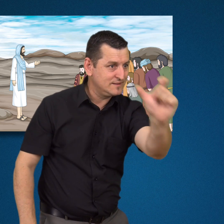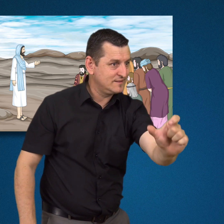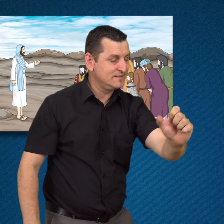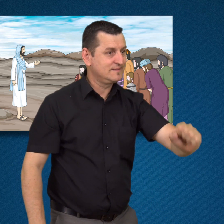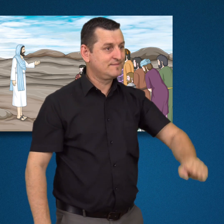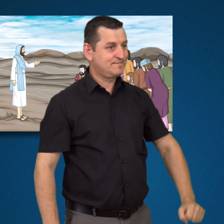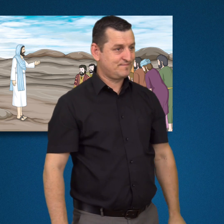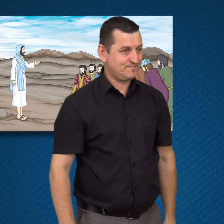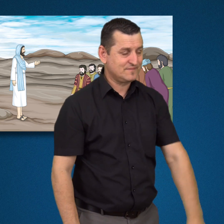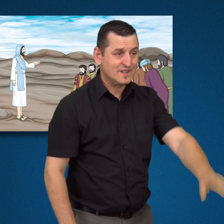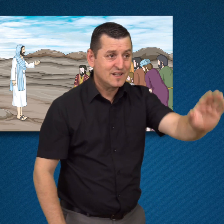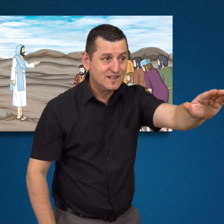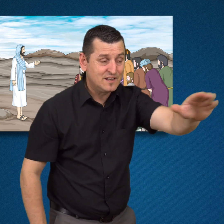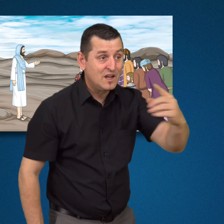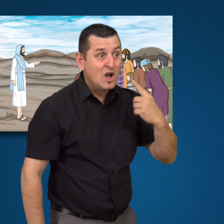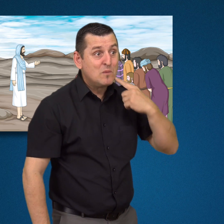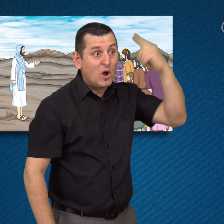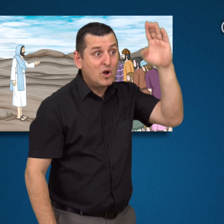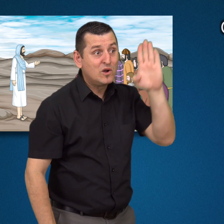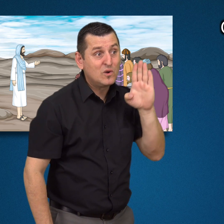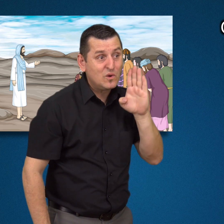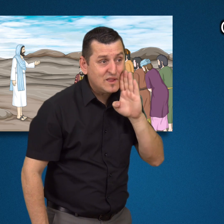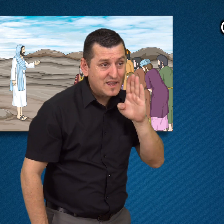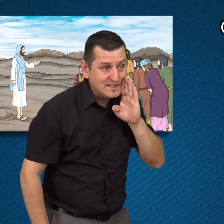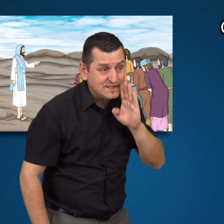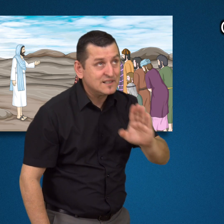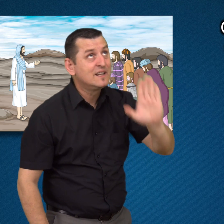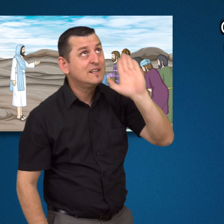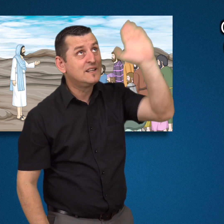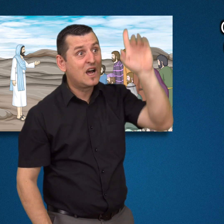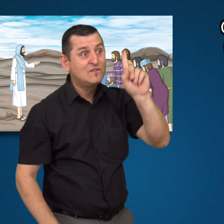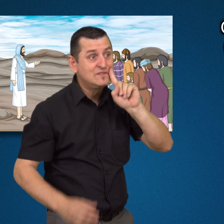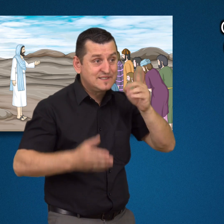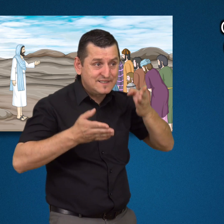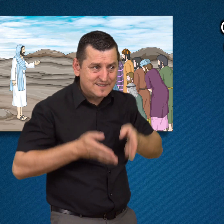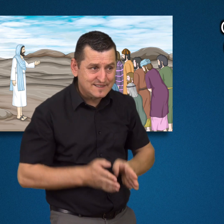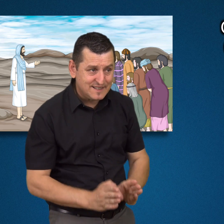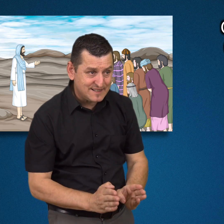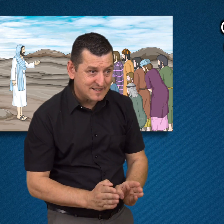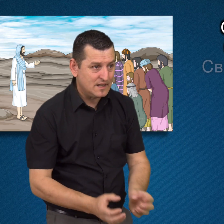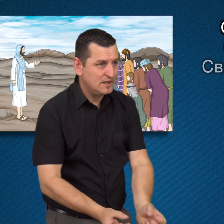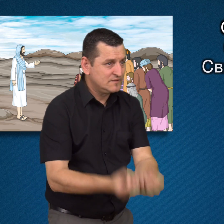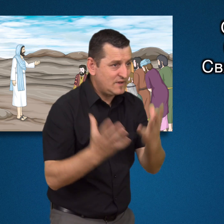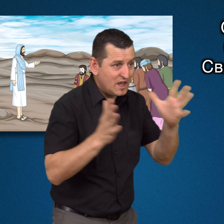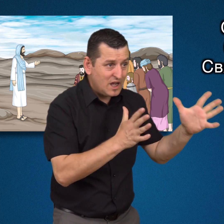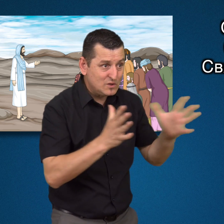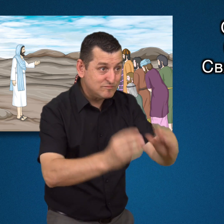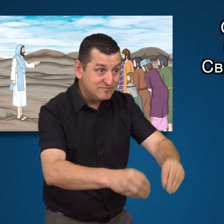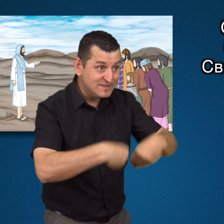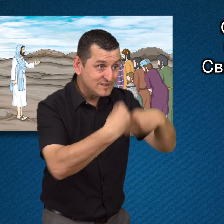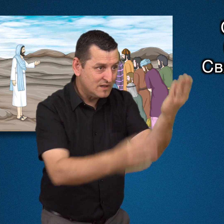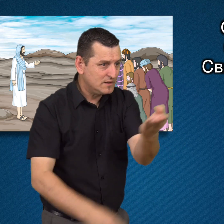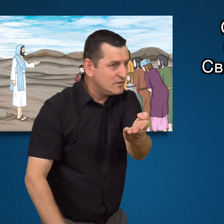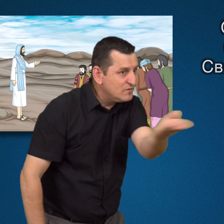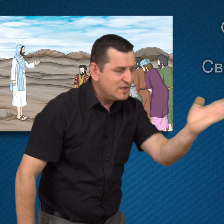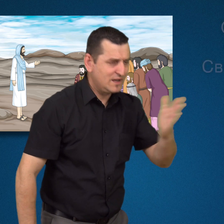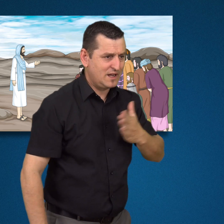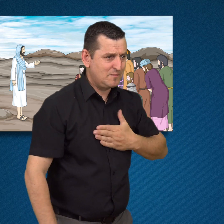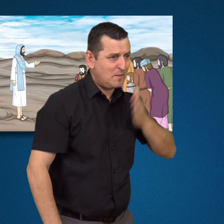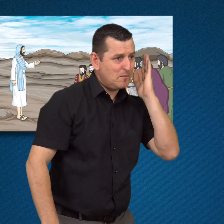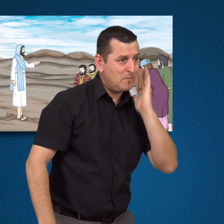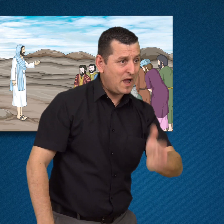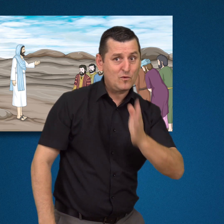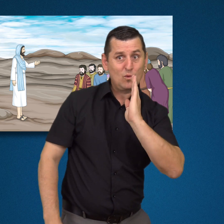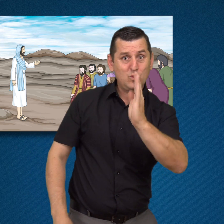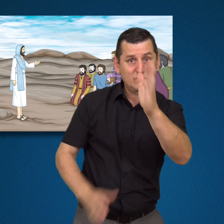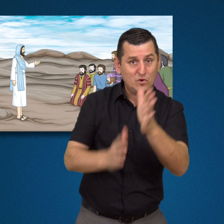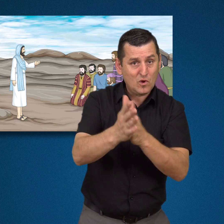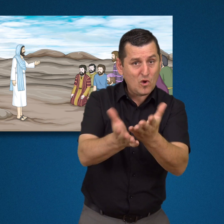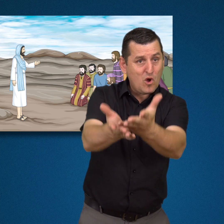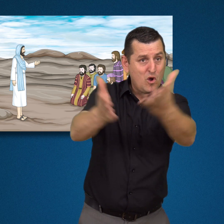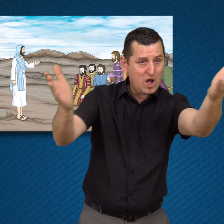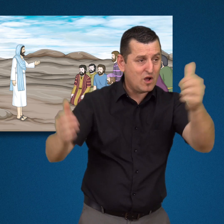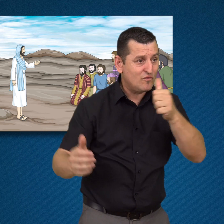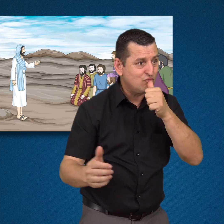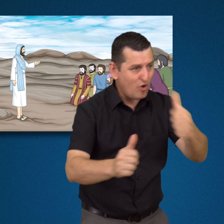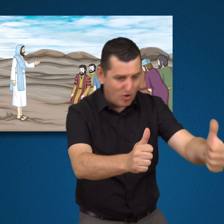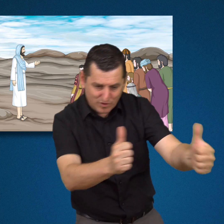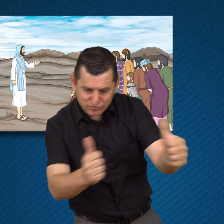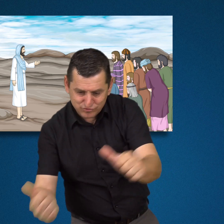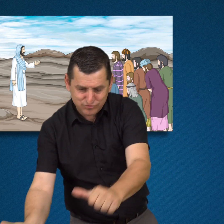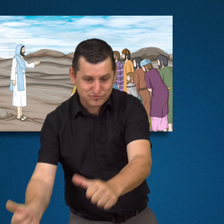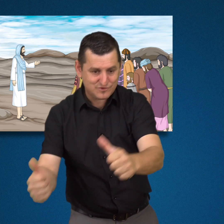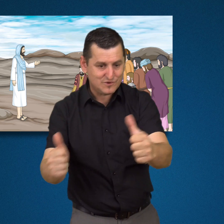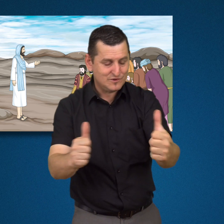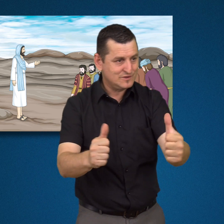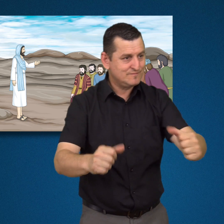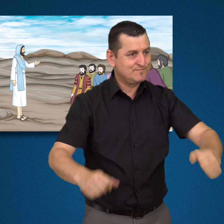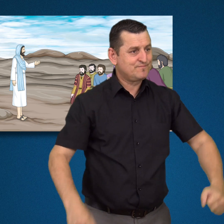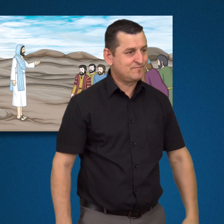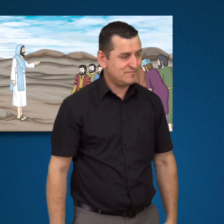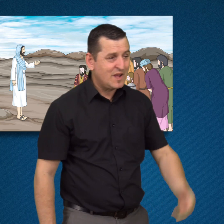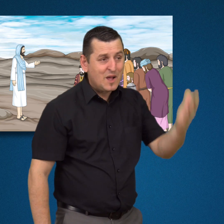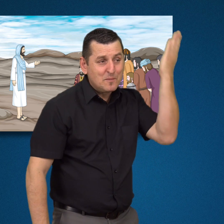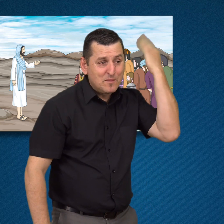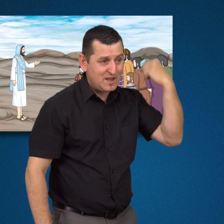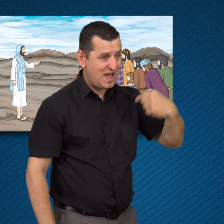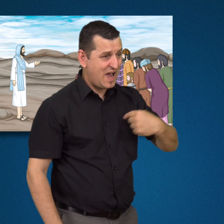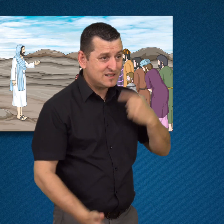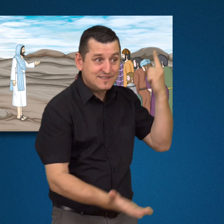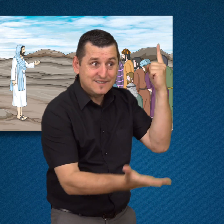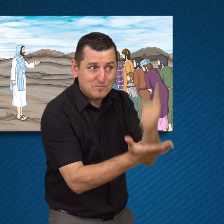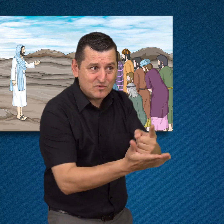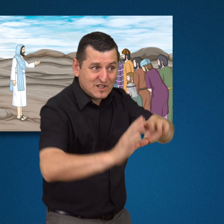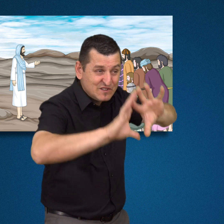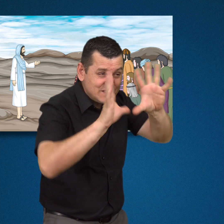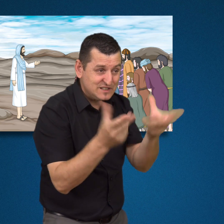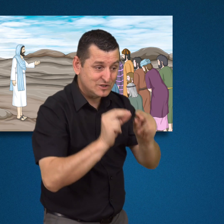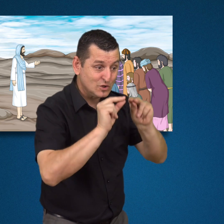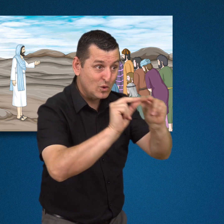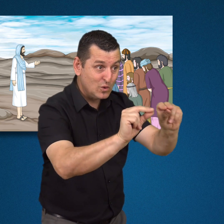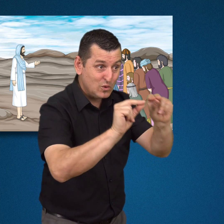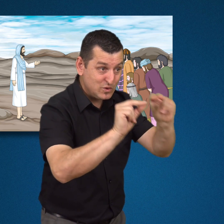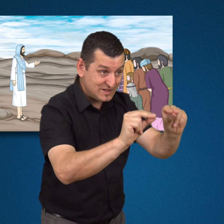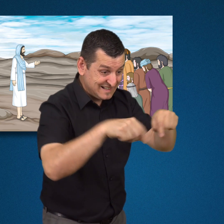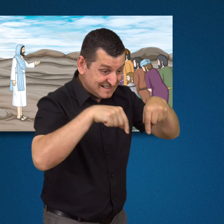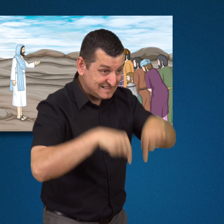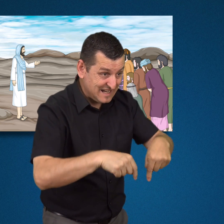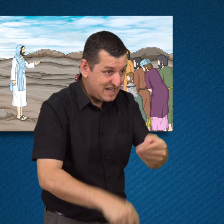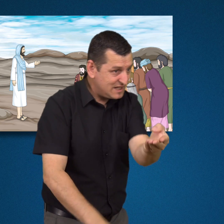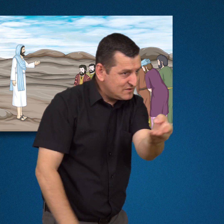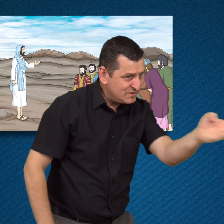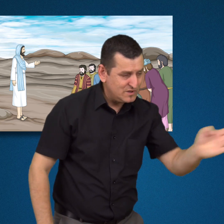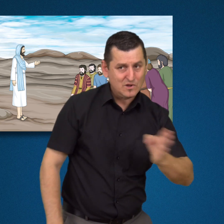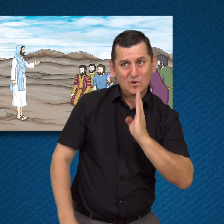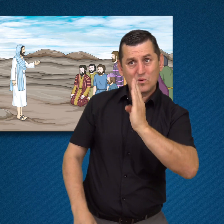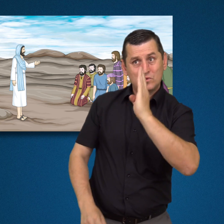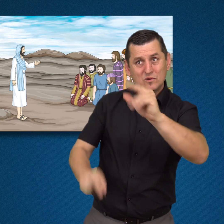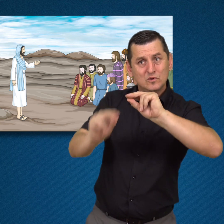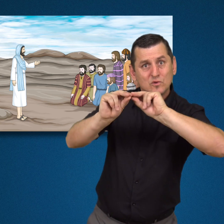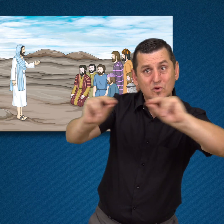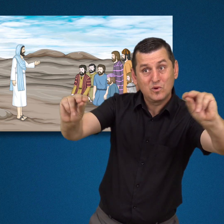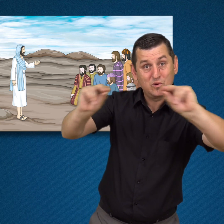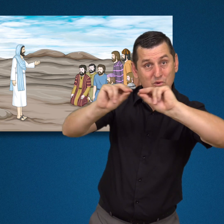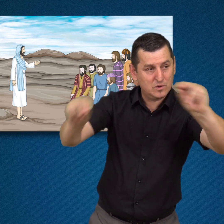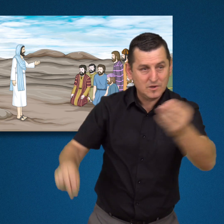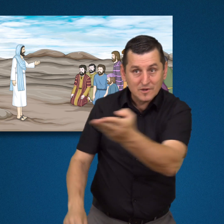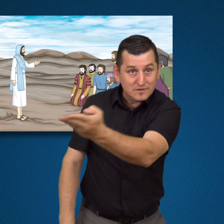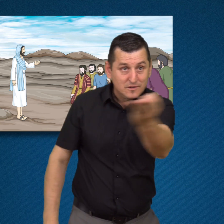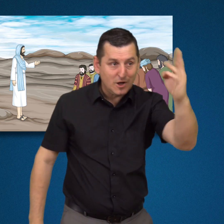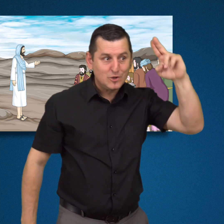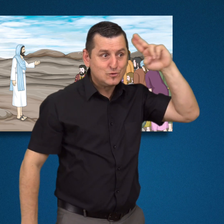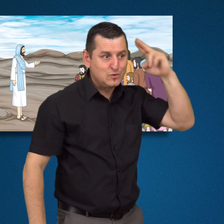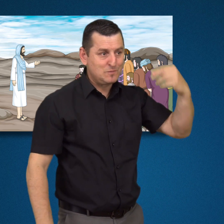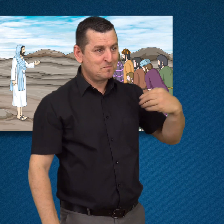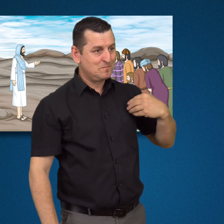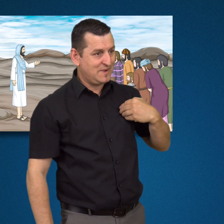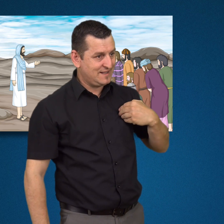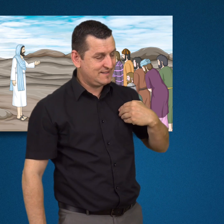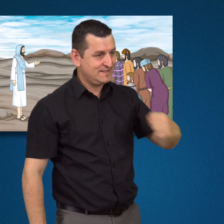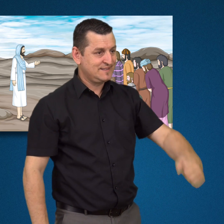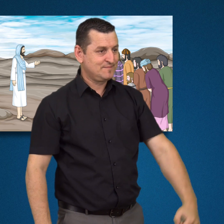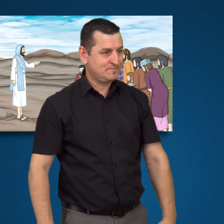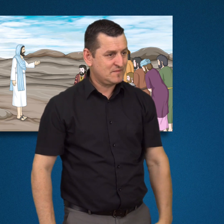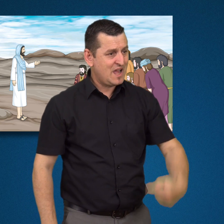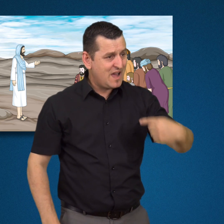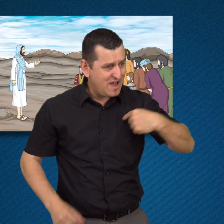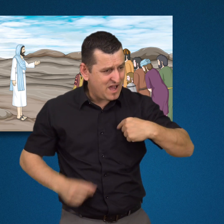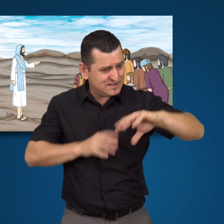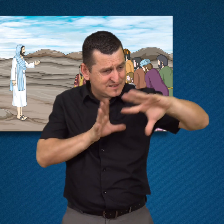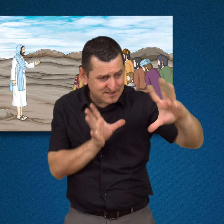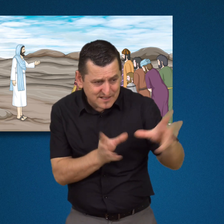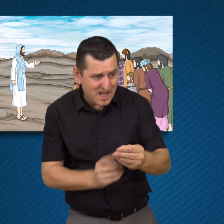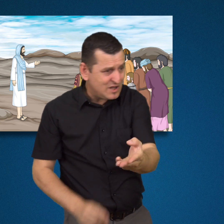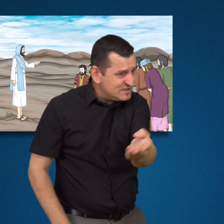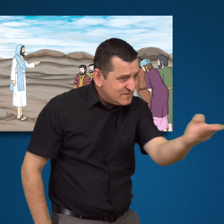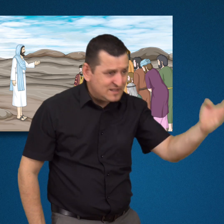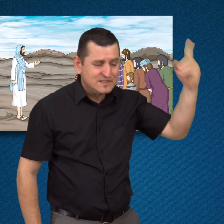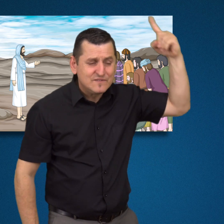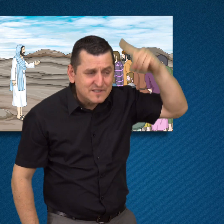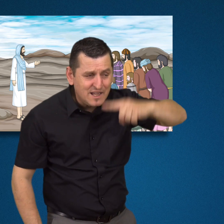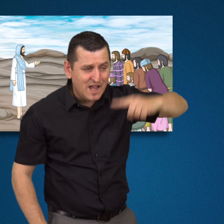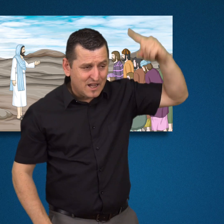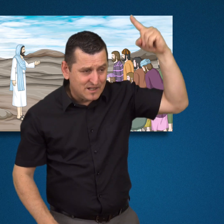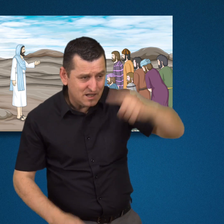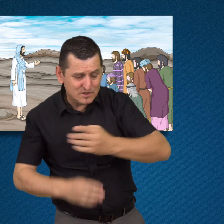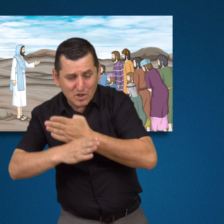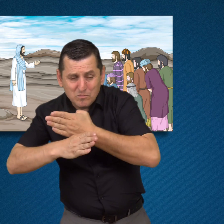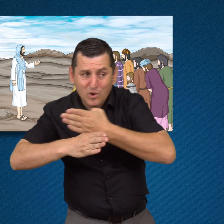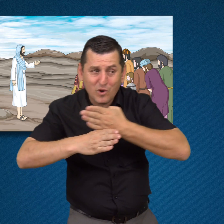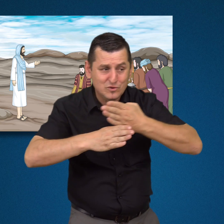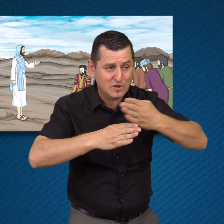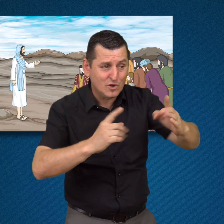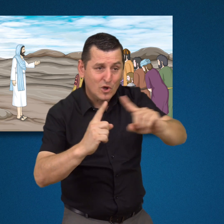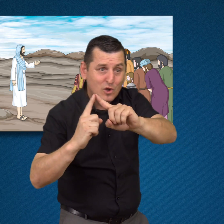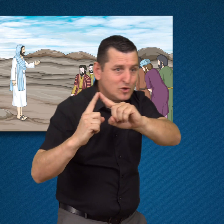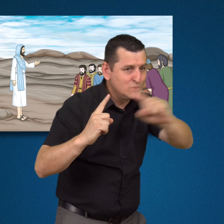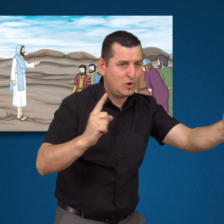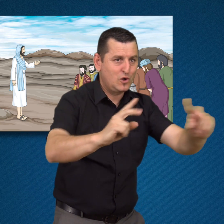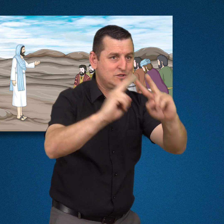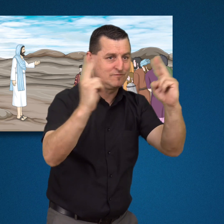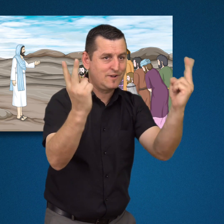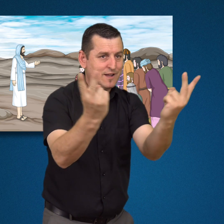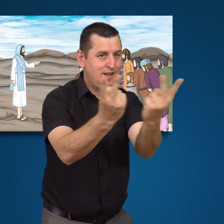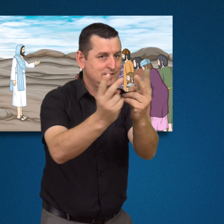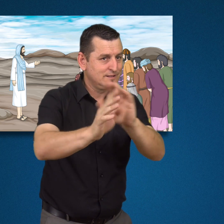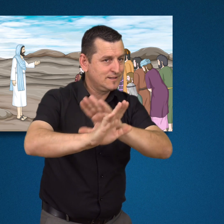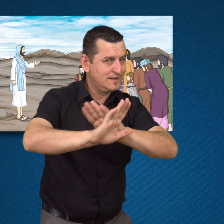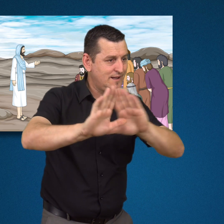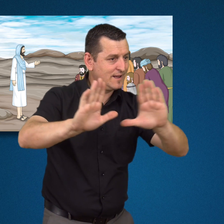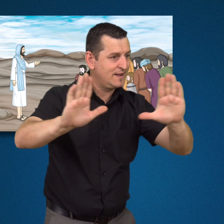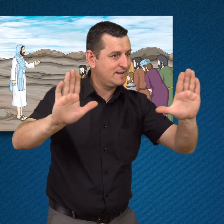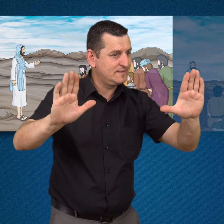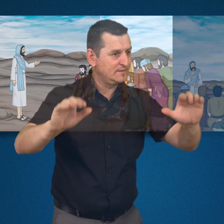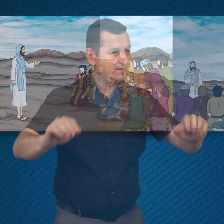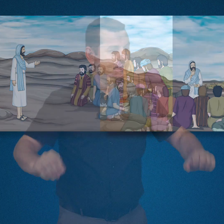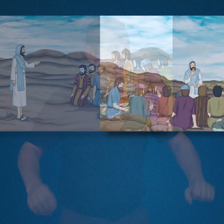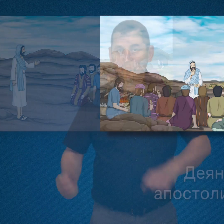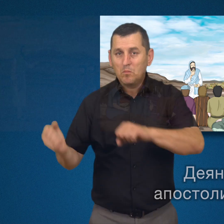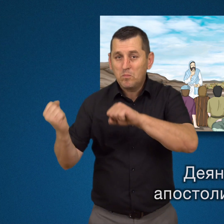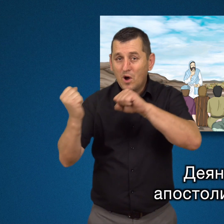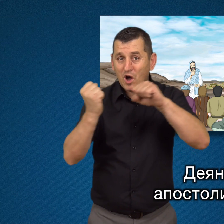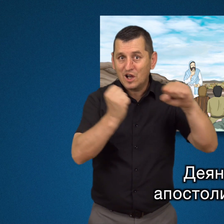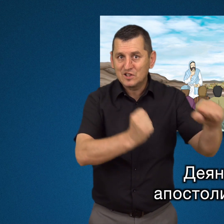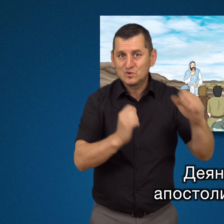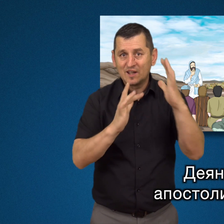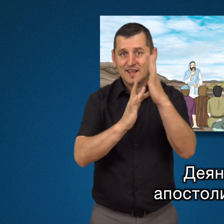Therefore go and make disciples of all nations, baptizing them in the name of the Father, and of the Son, and of the Holy Spirit, and teaching them to obey all that I have commanded you. And surely I am with you always, even to the end of the age.”